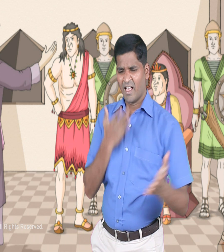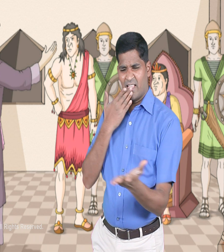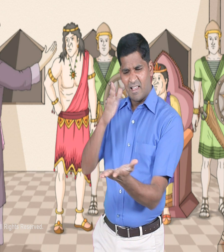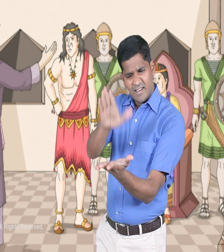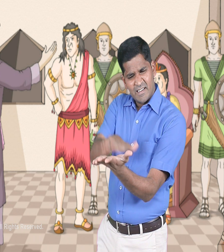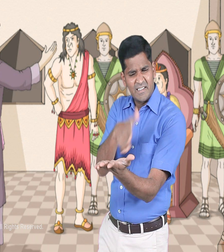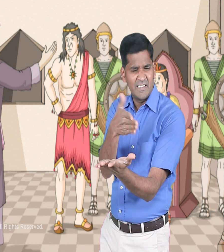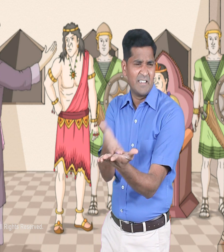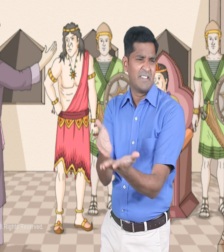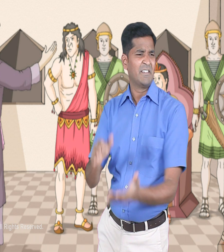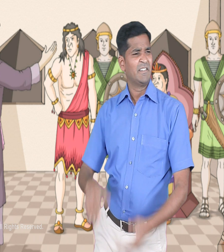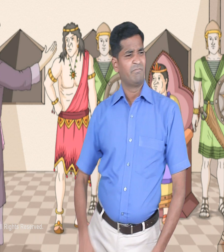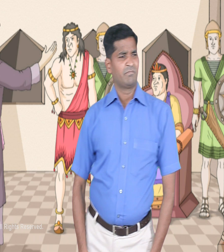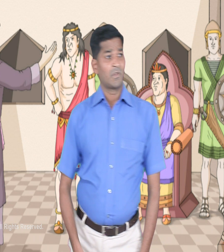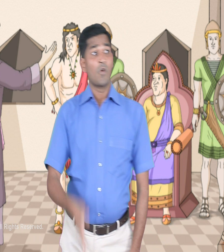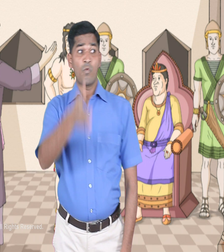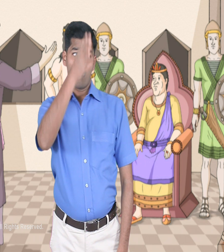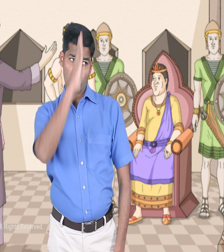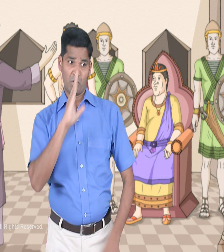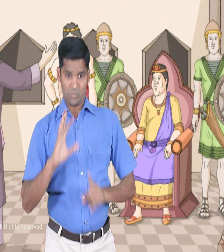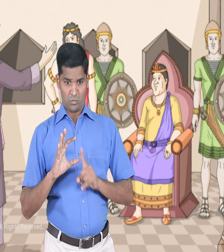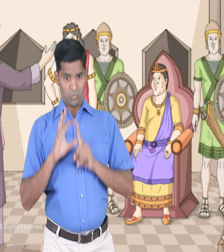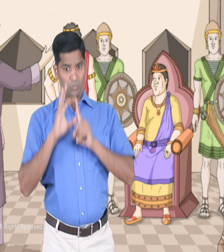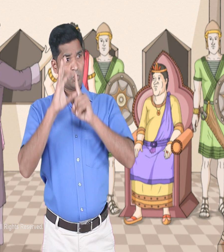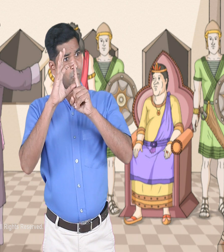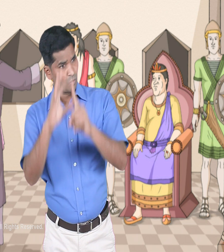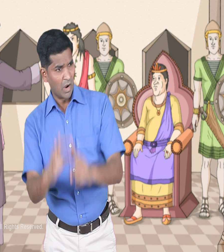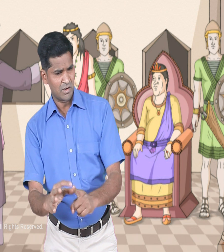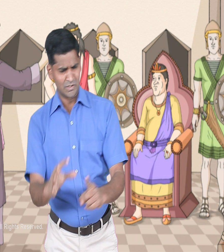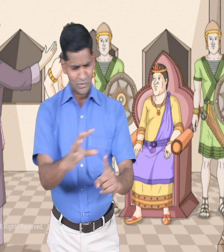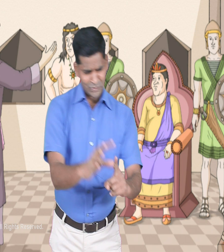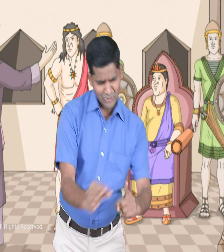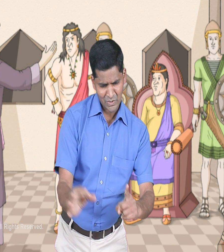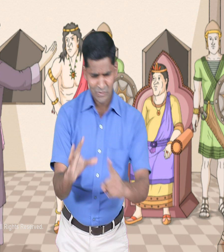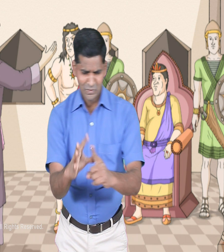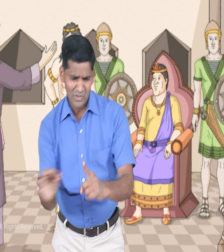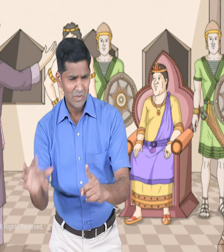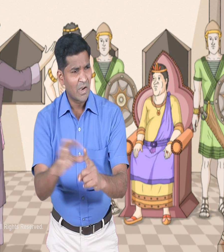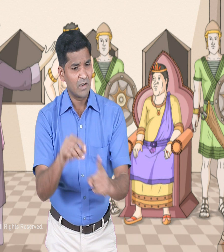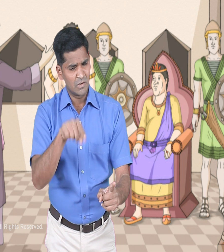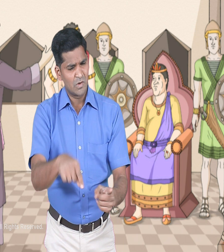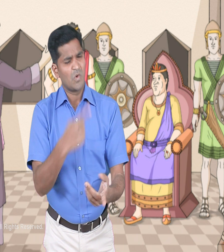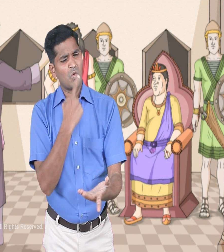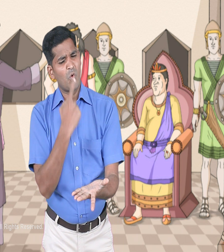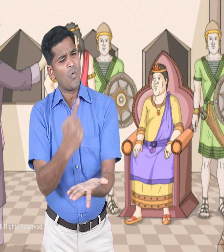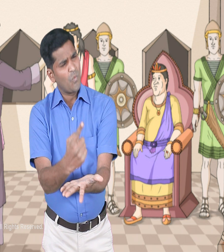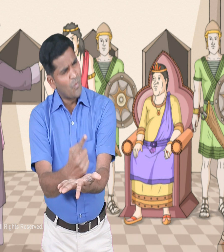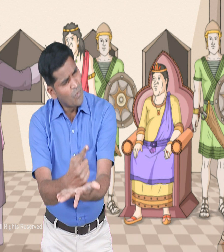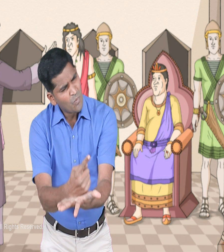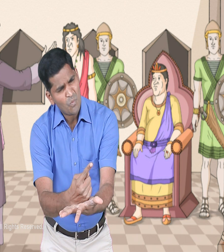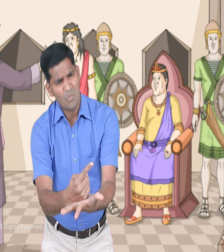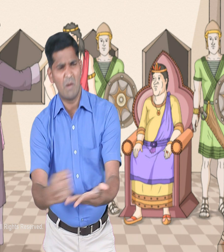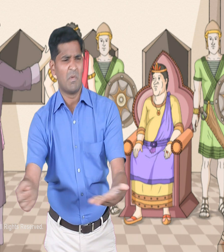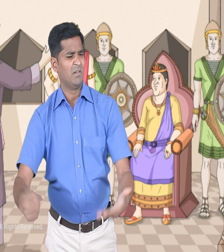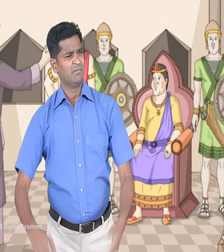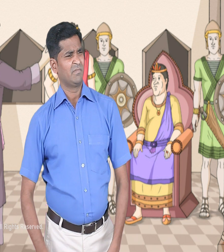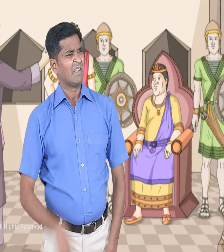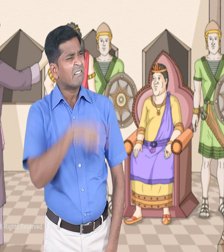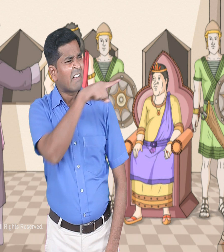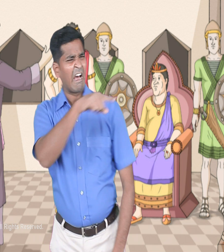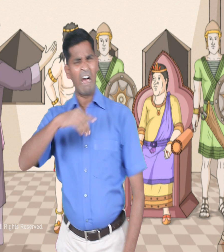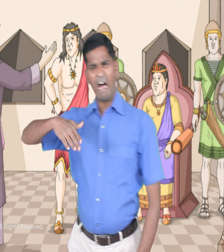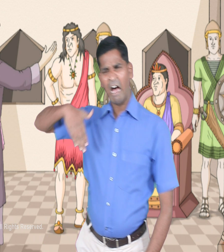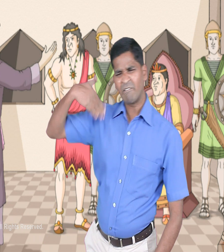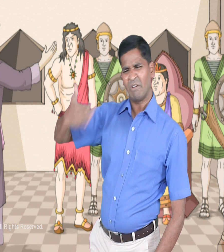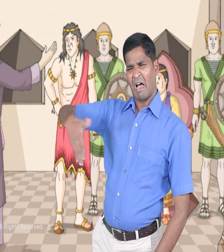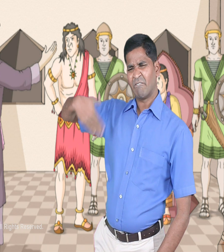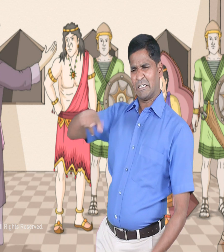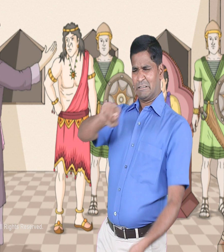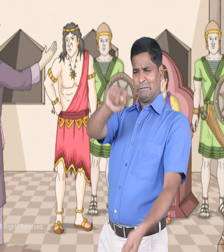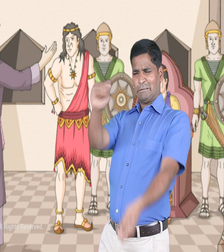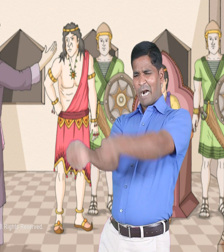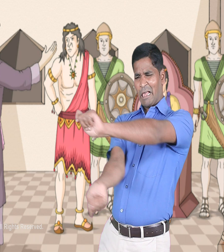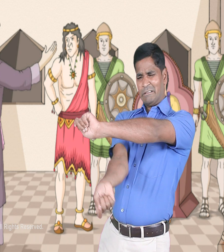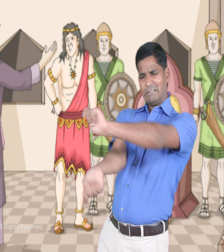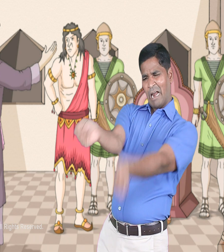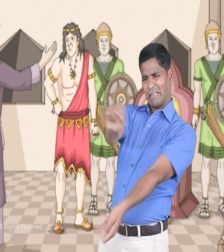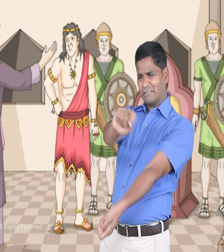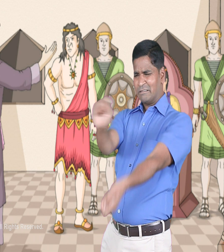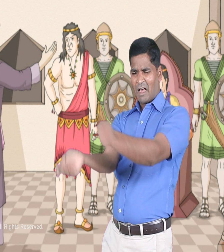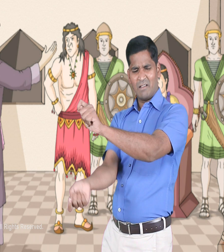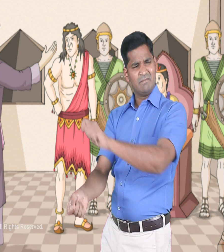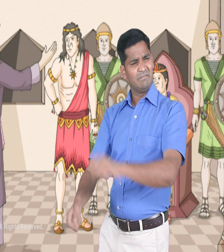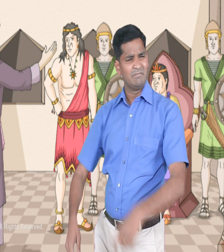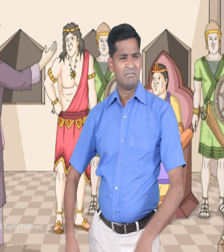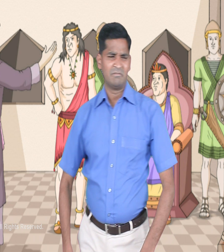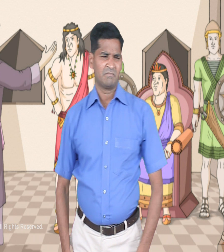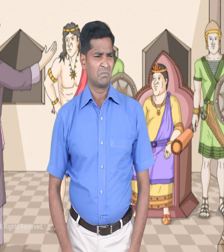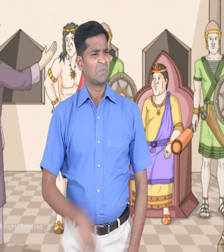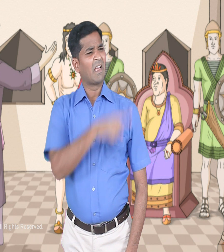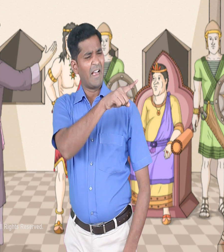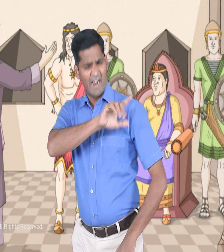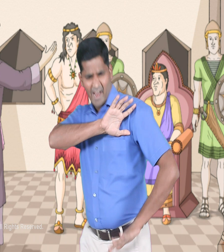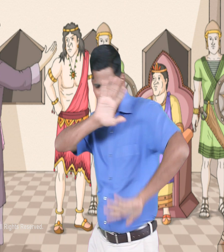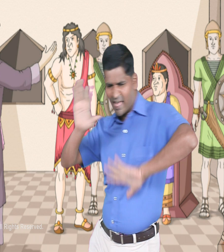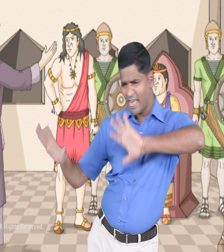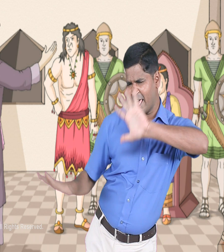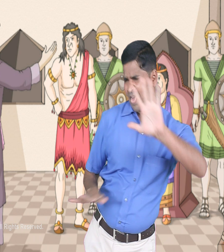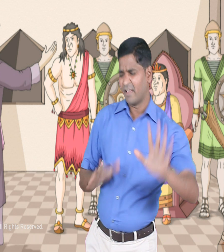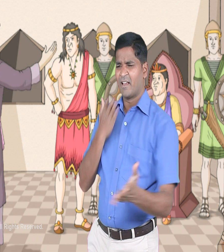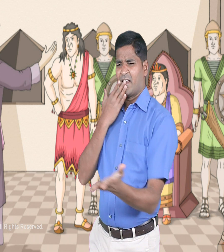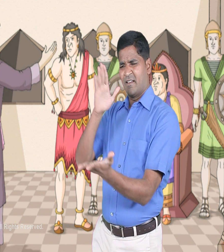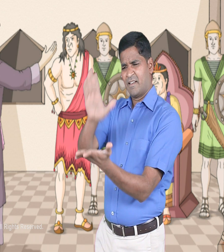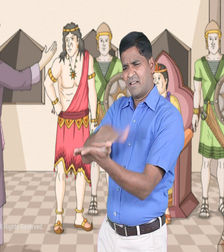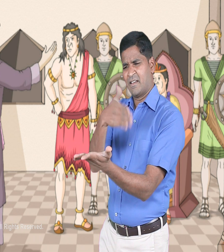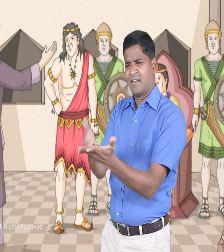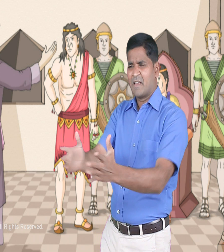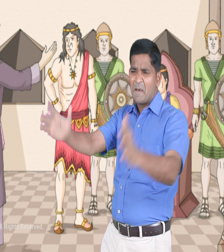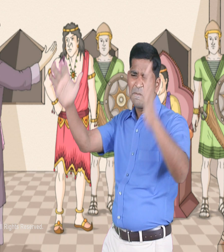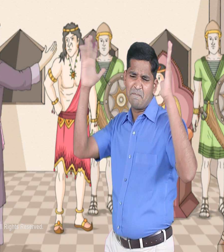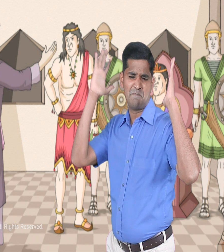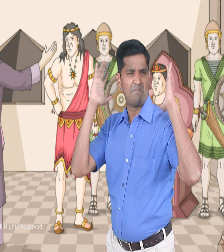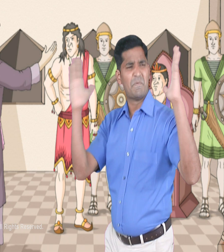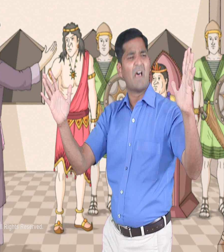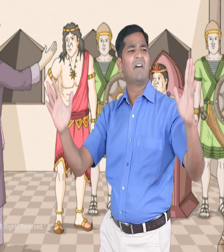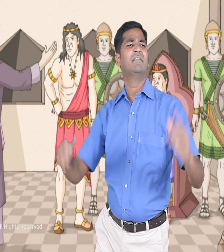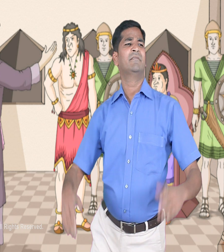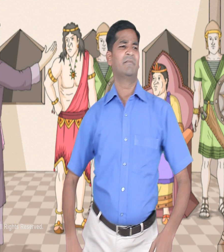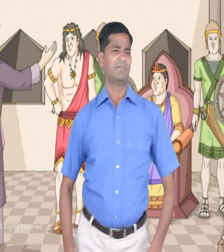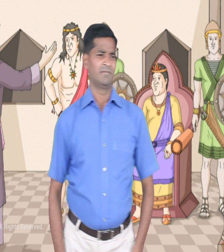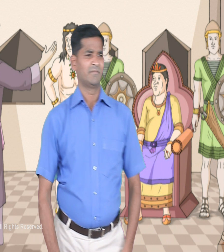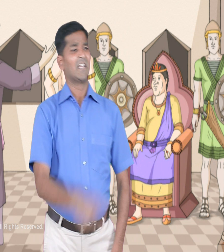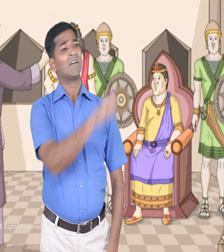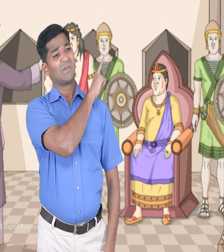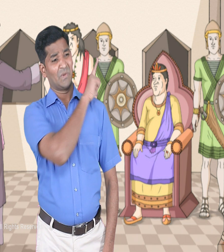Will you never stop perverting the straight ways of the Lord?